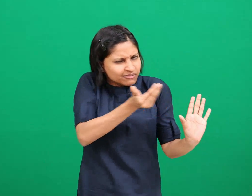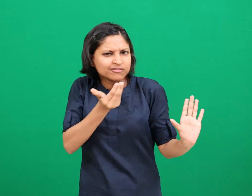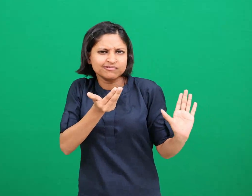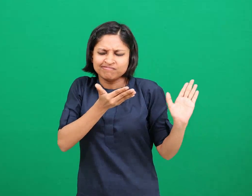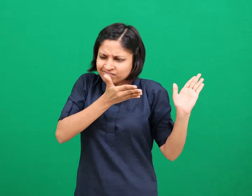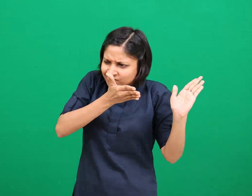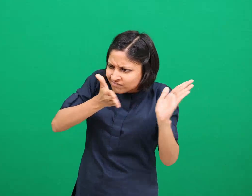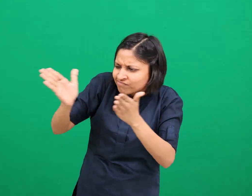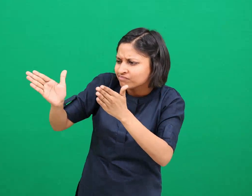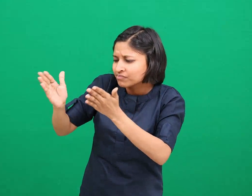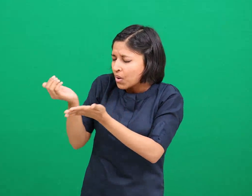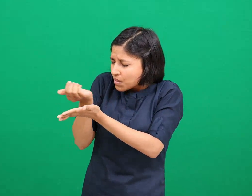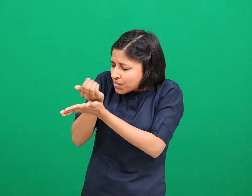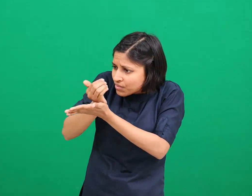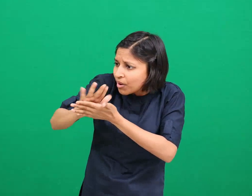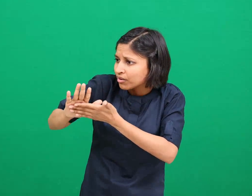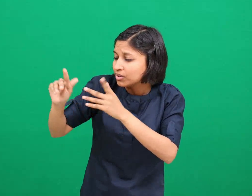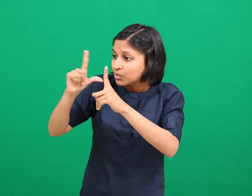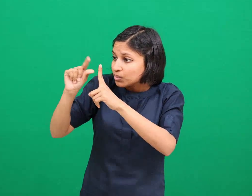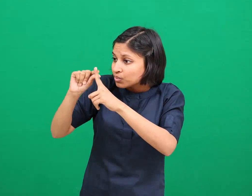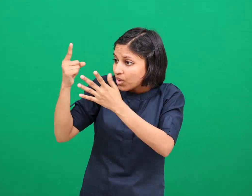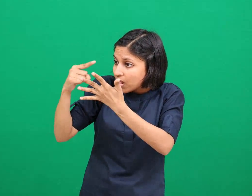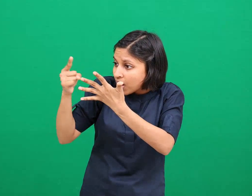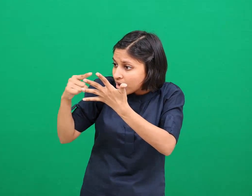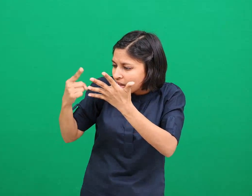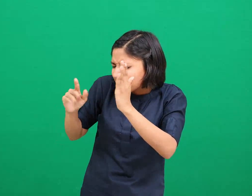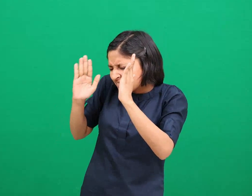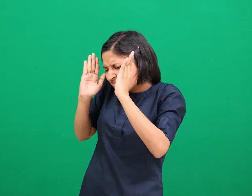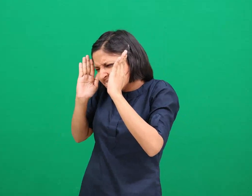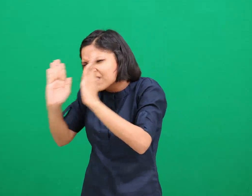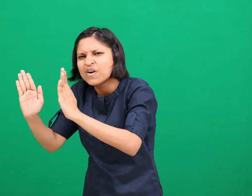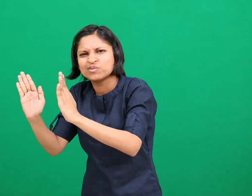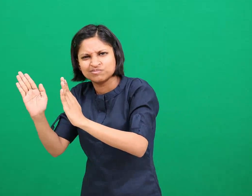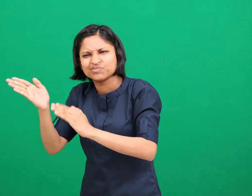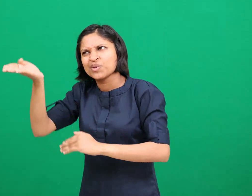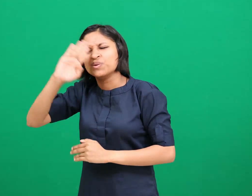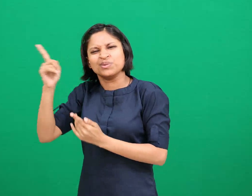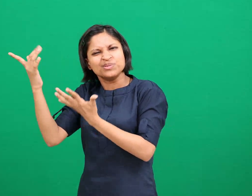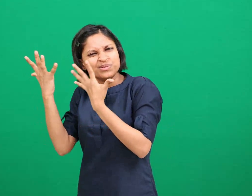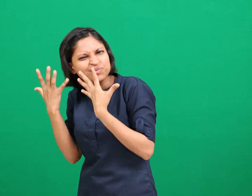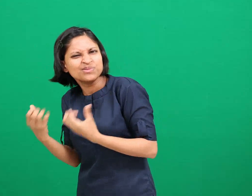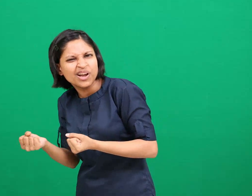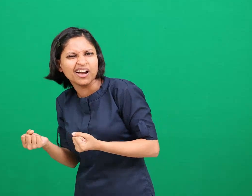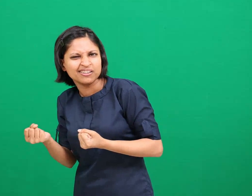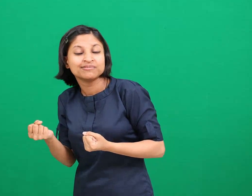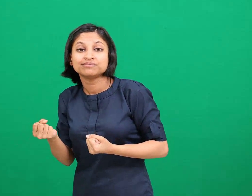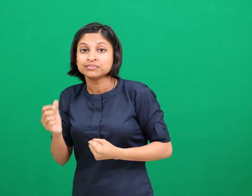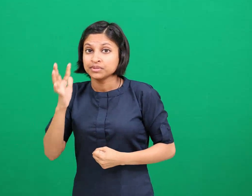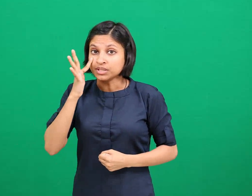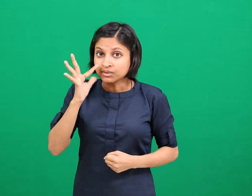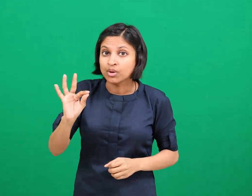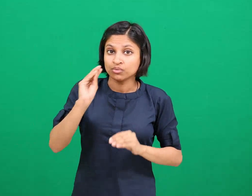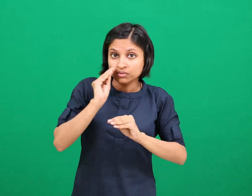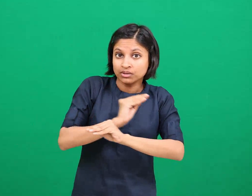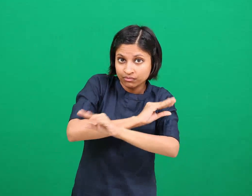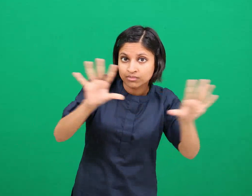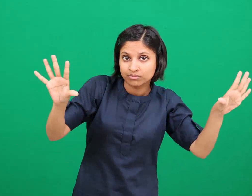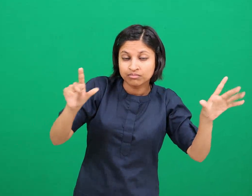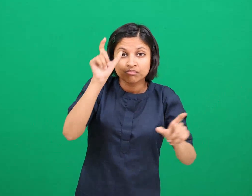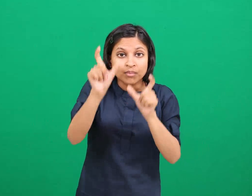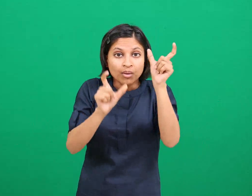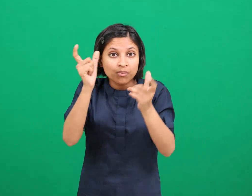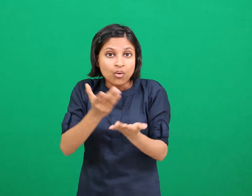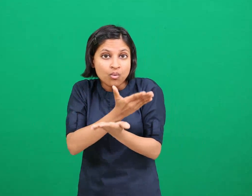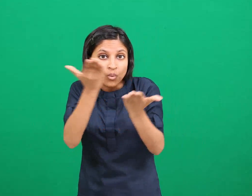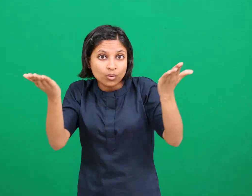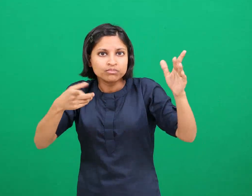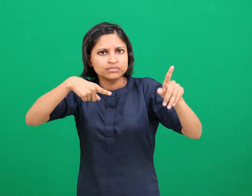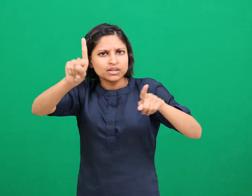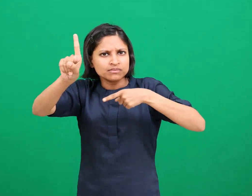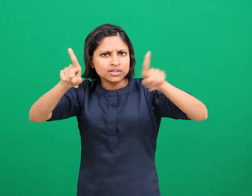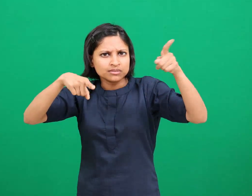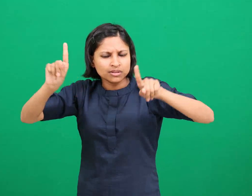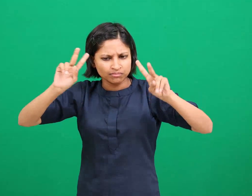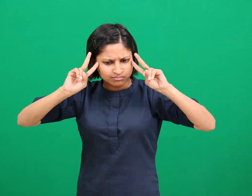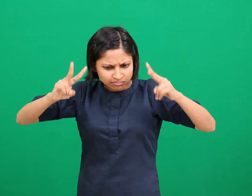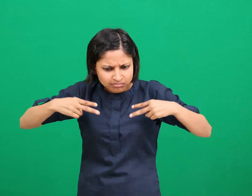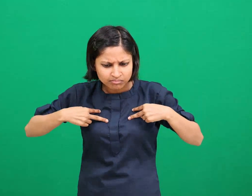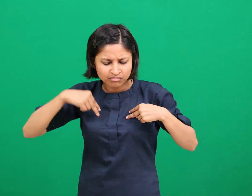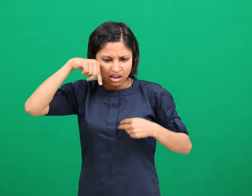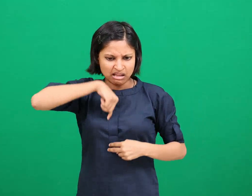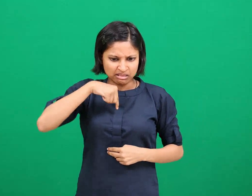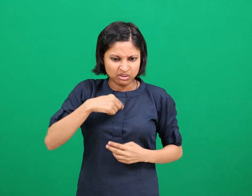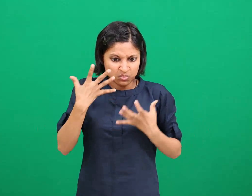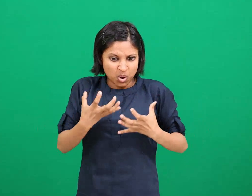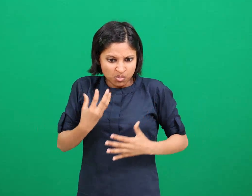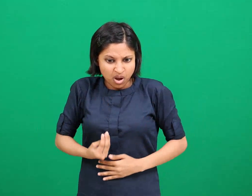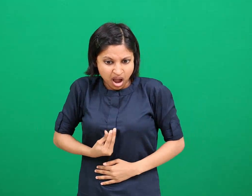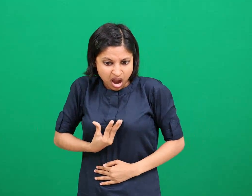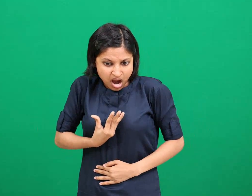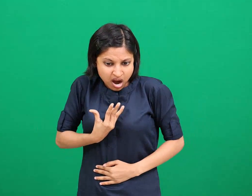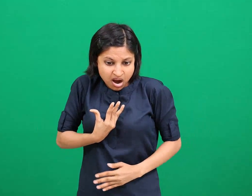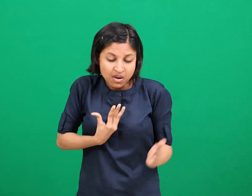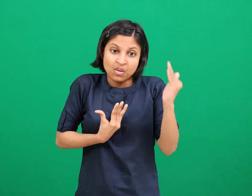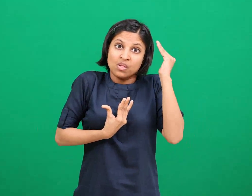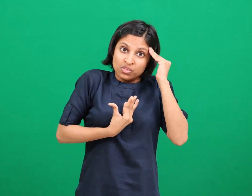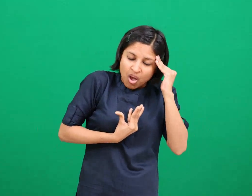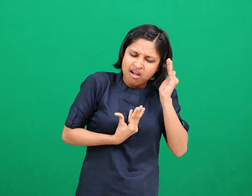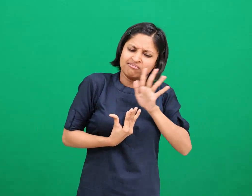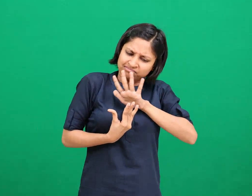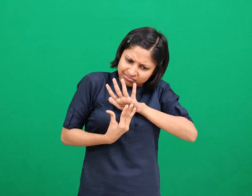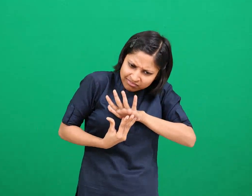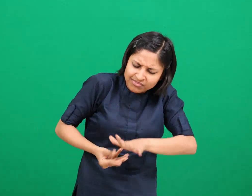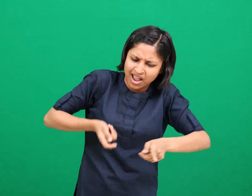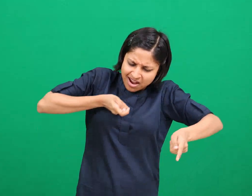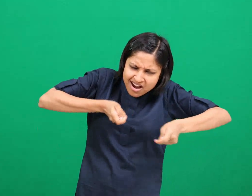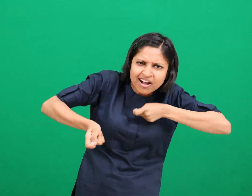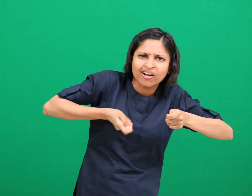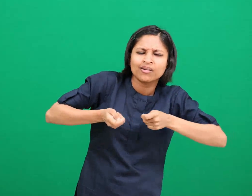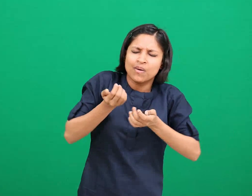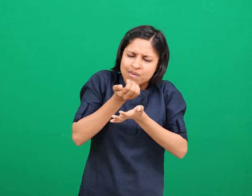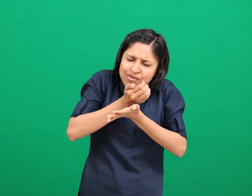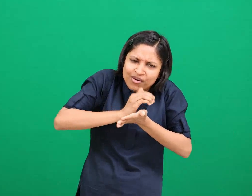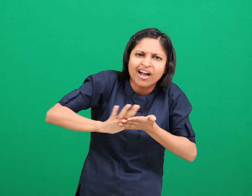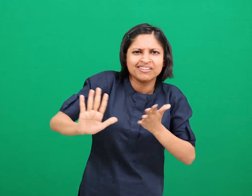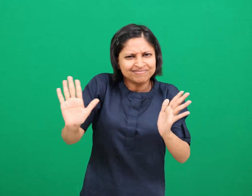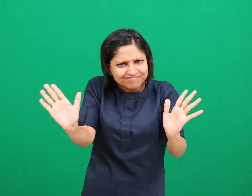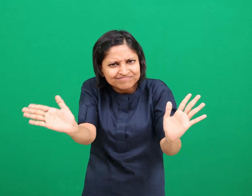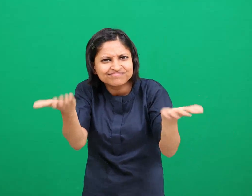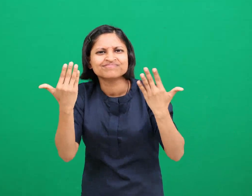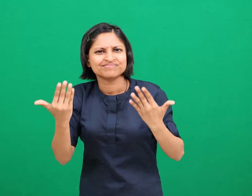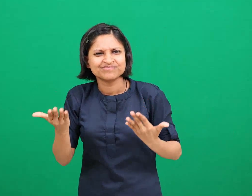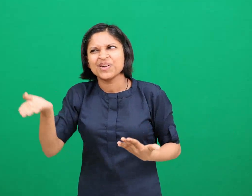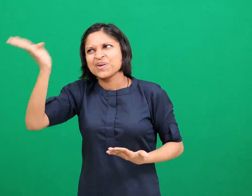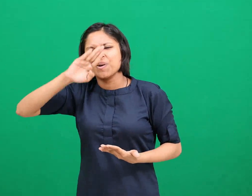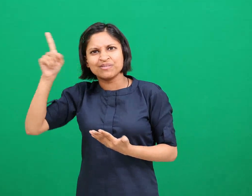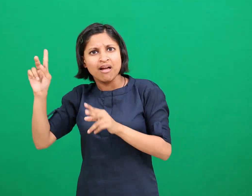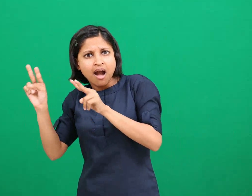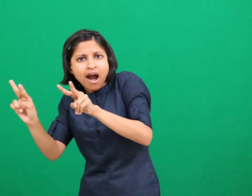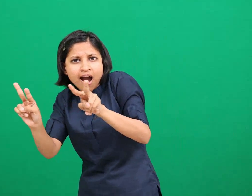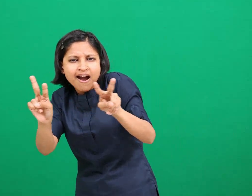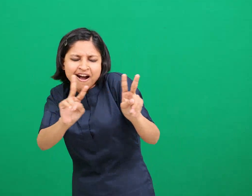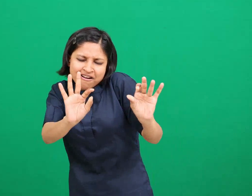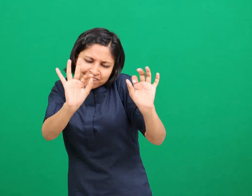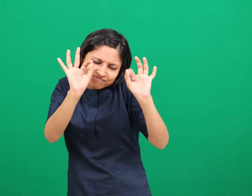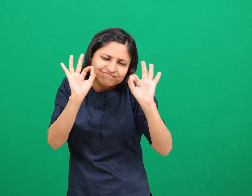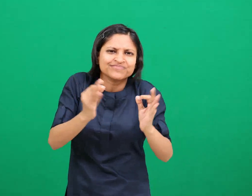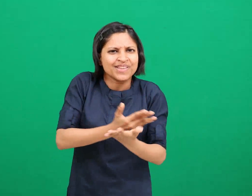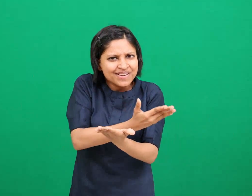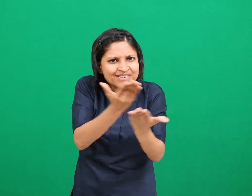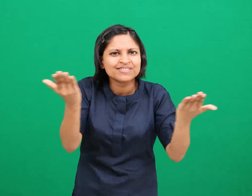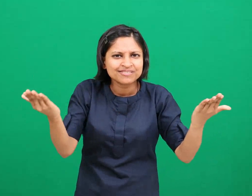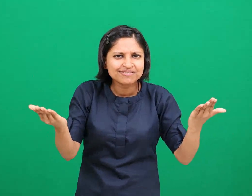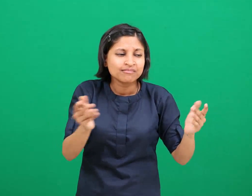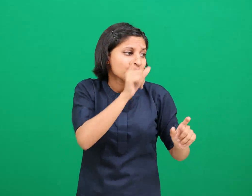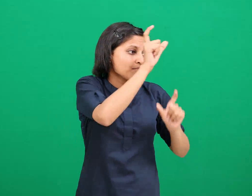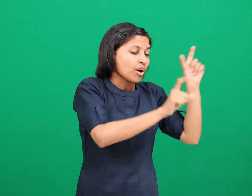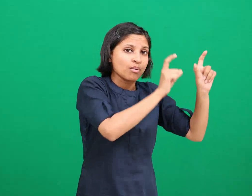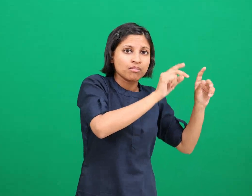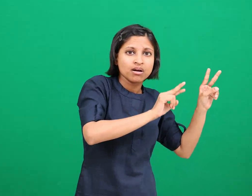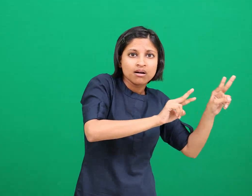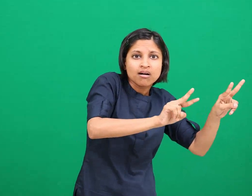For it is God's will that you should be holy: You must abstain from sexual immorality;